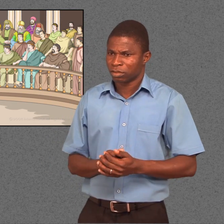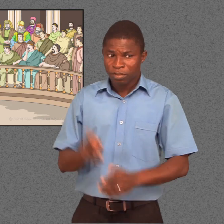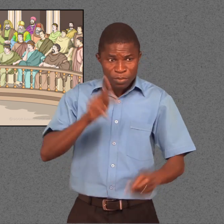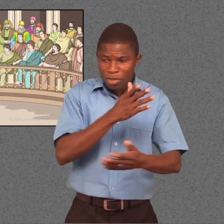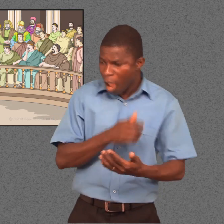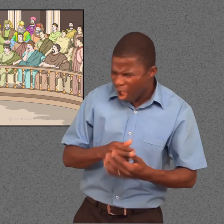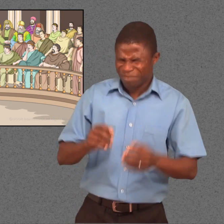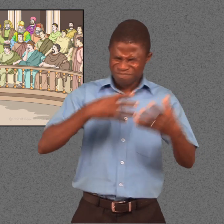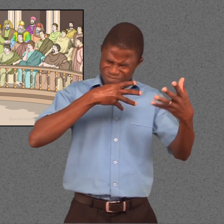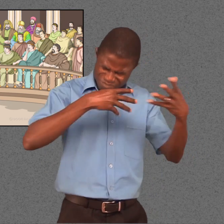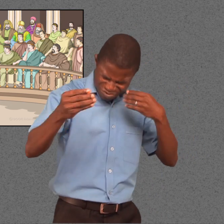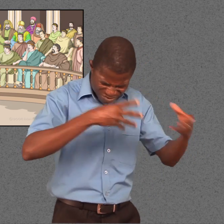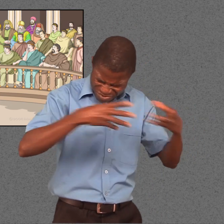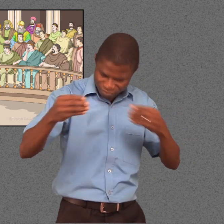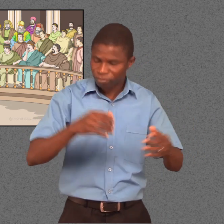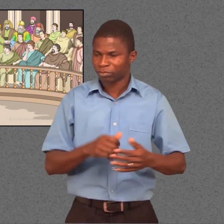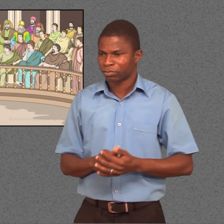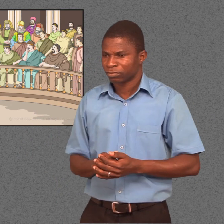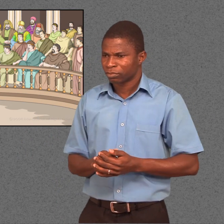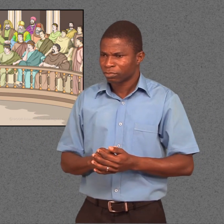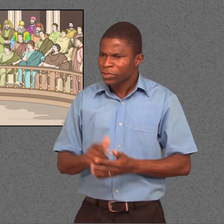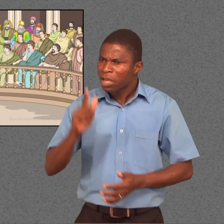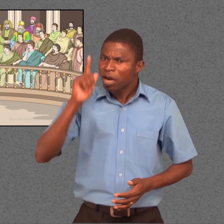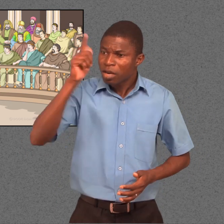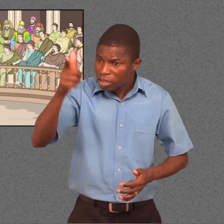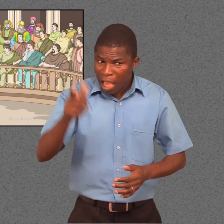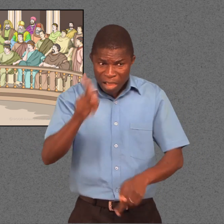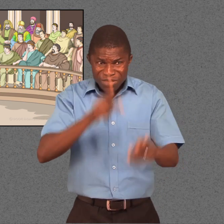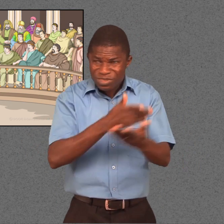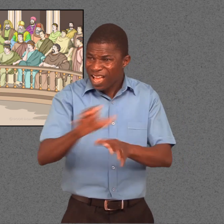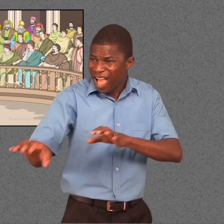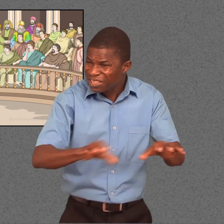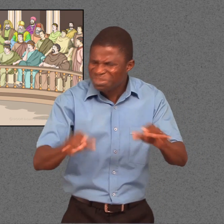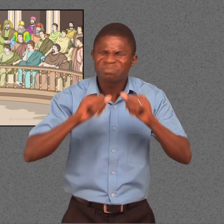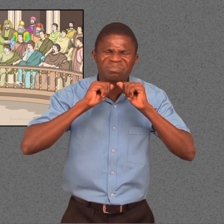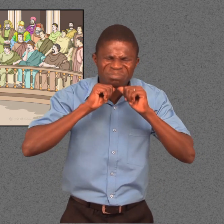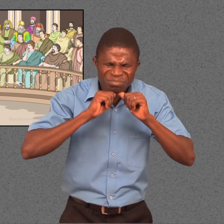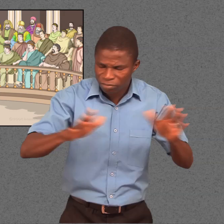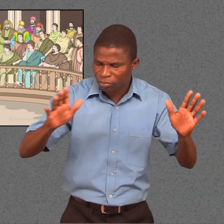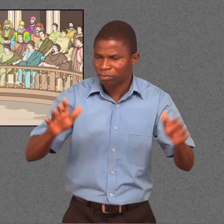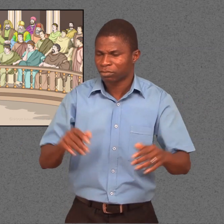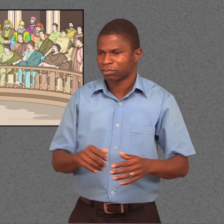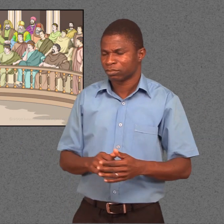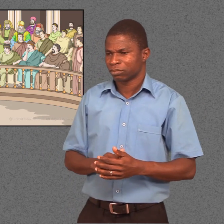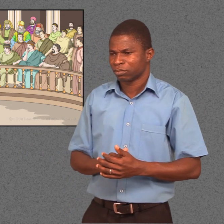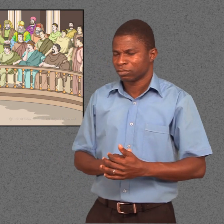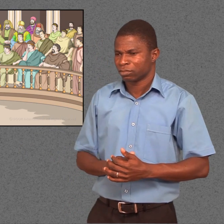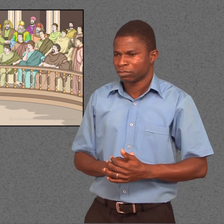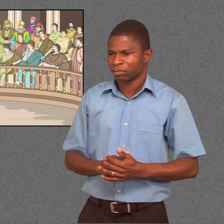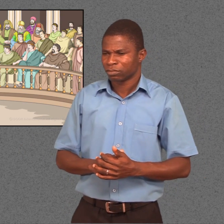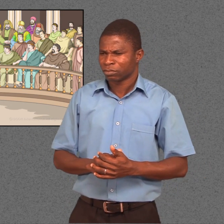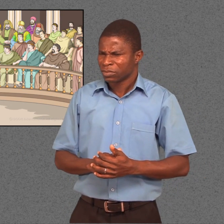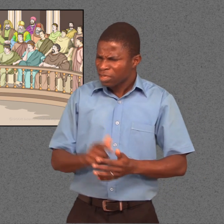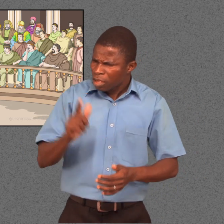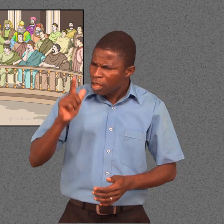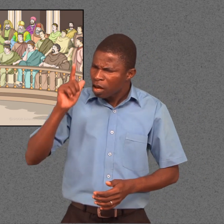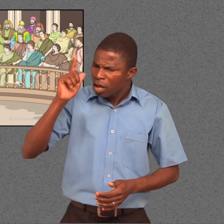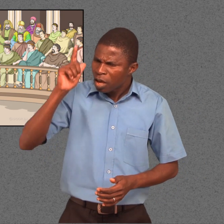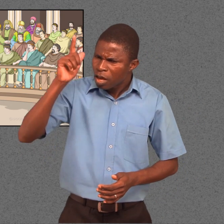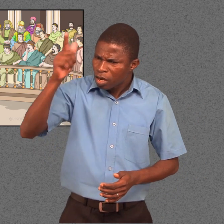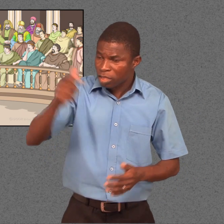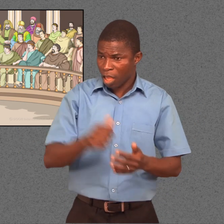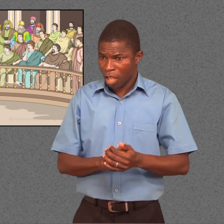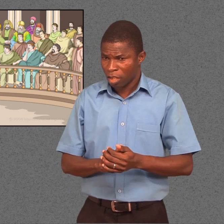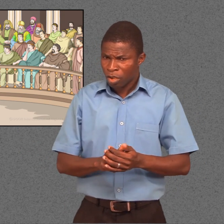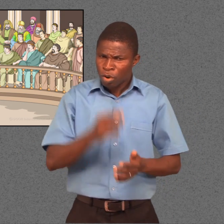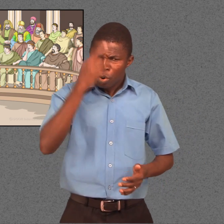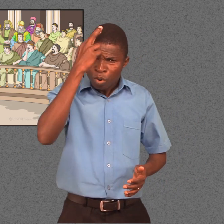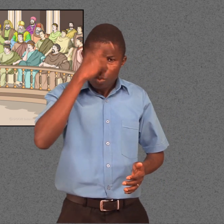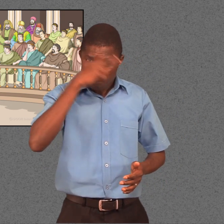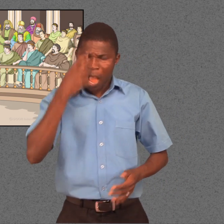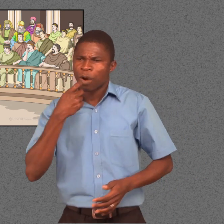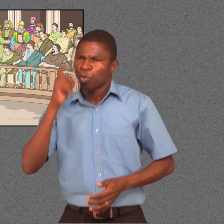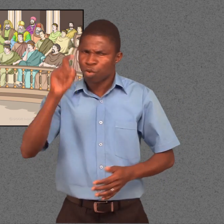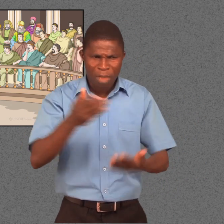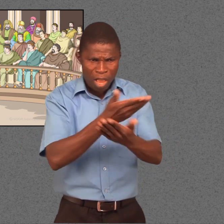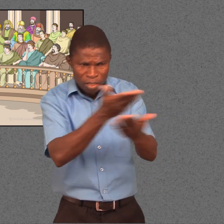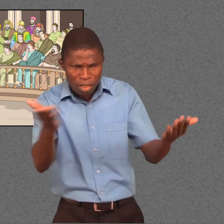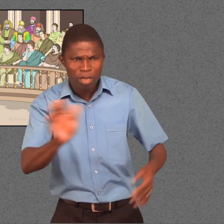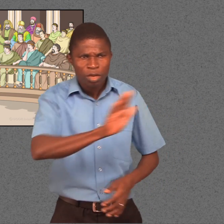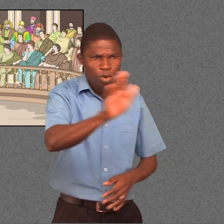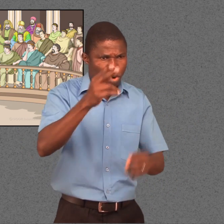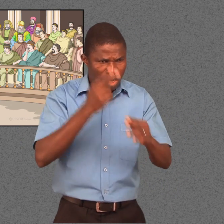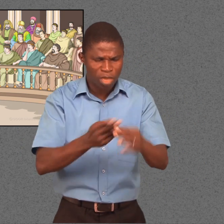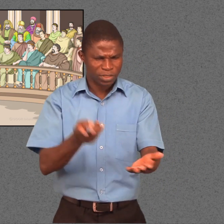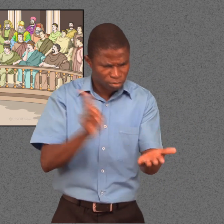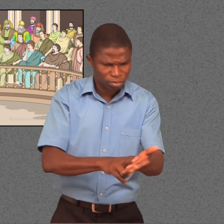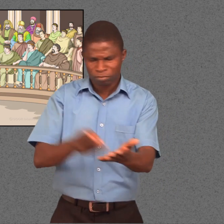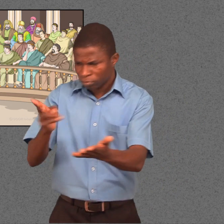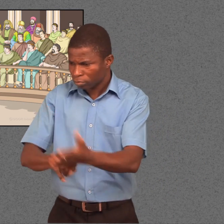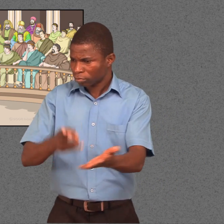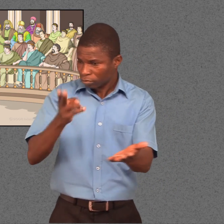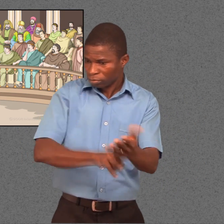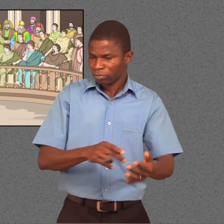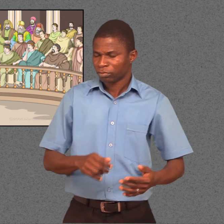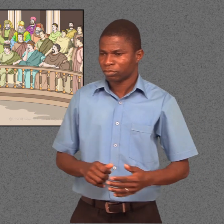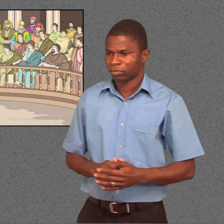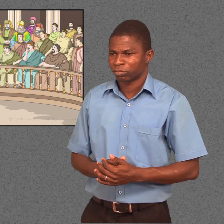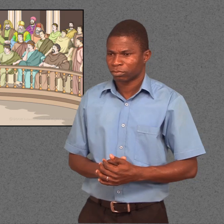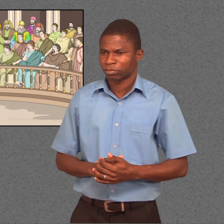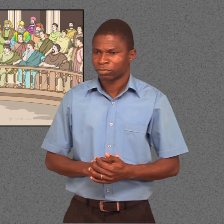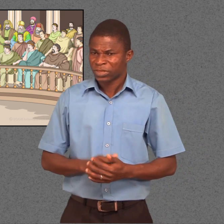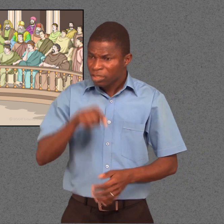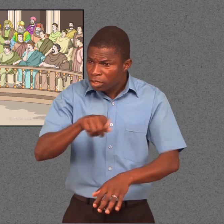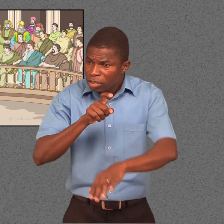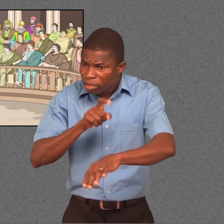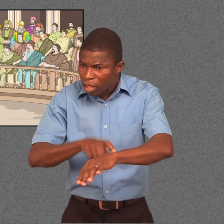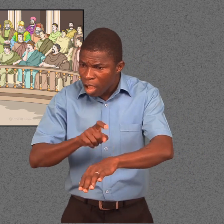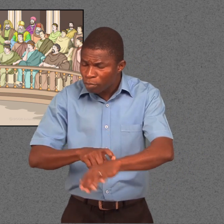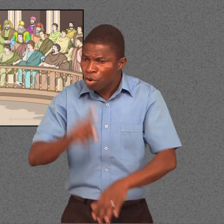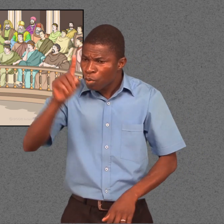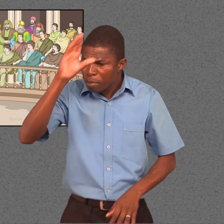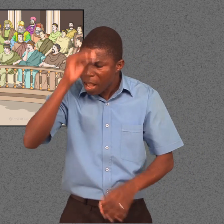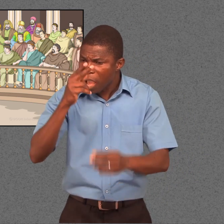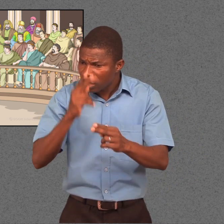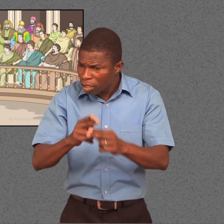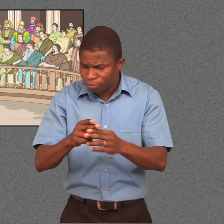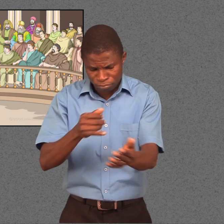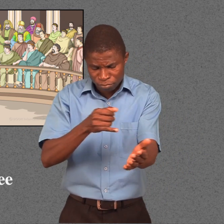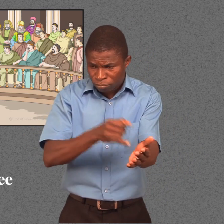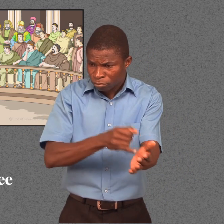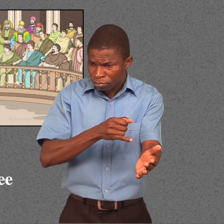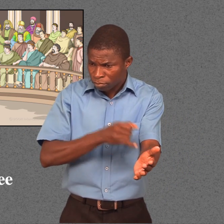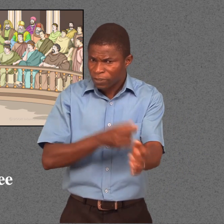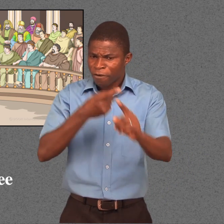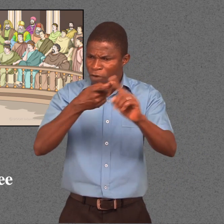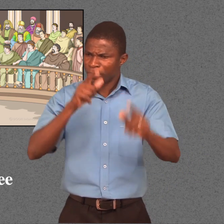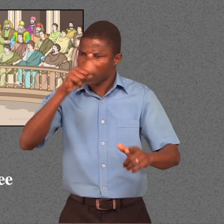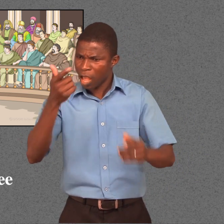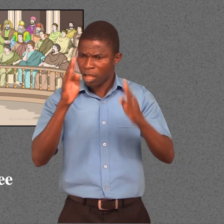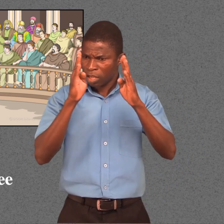He was killed, all his followers were dispersed, and it all came to nothing.